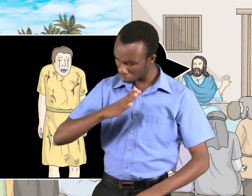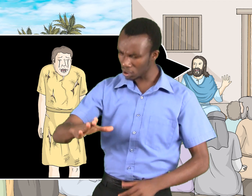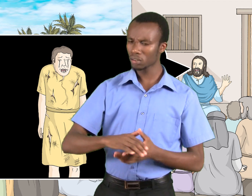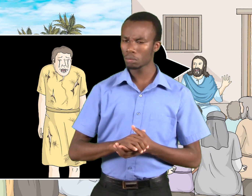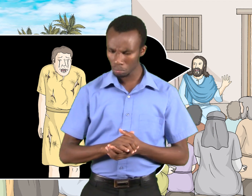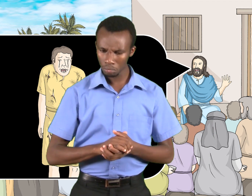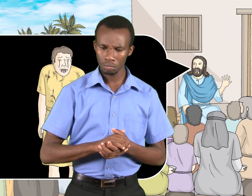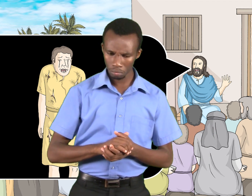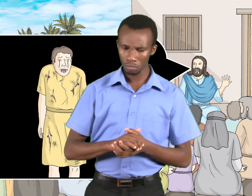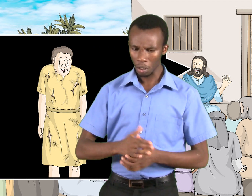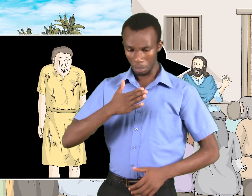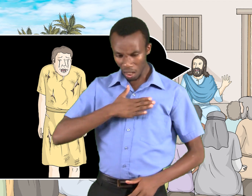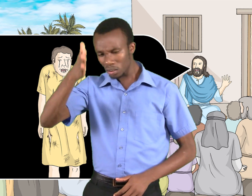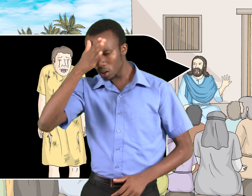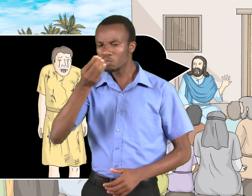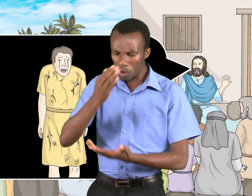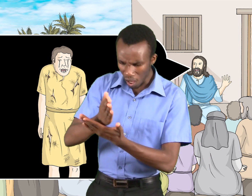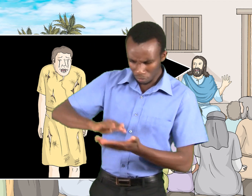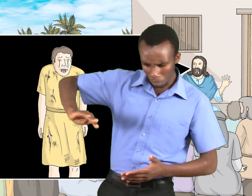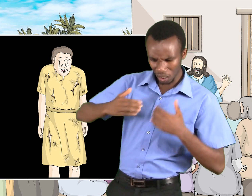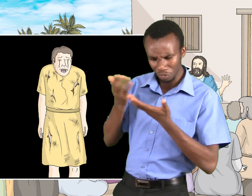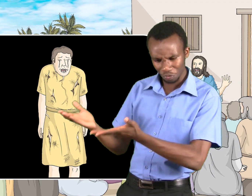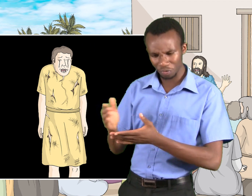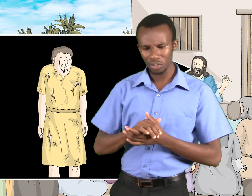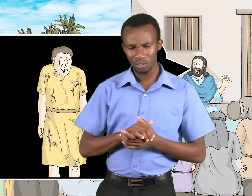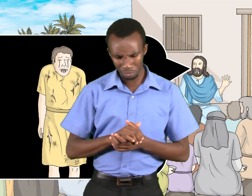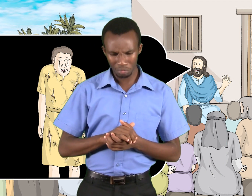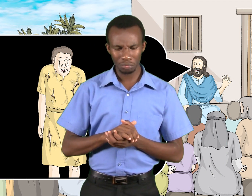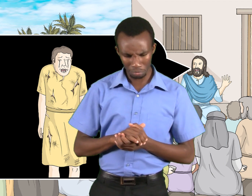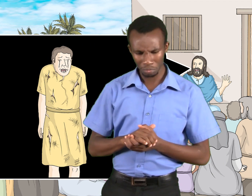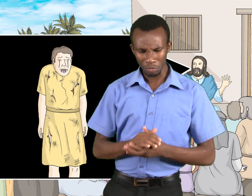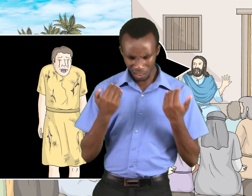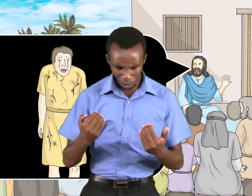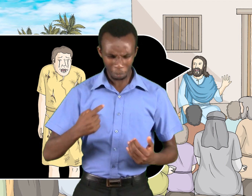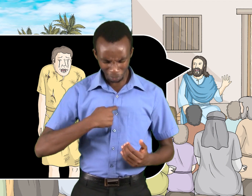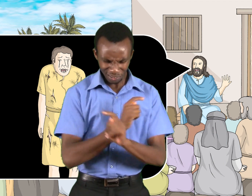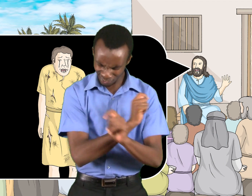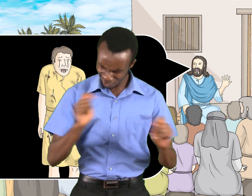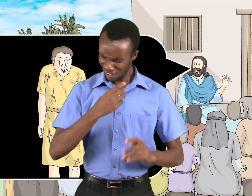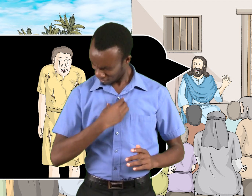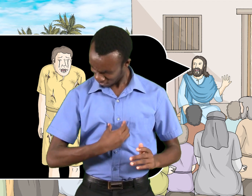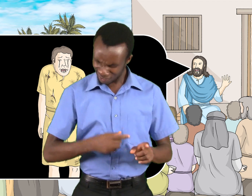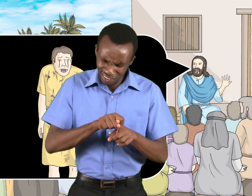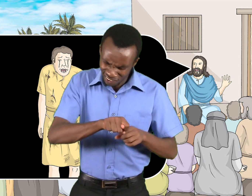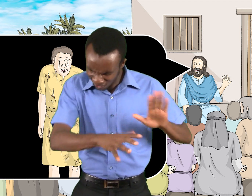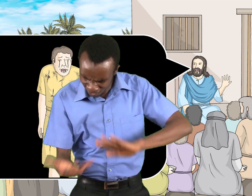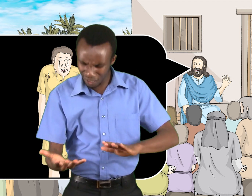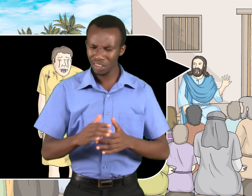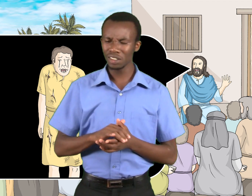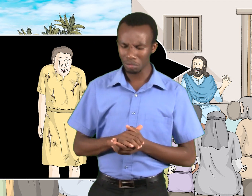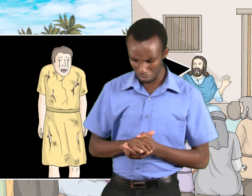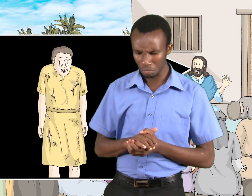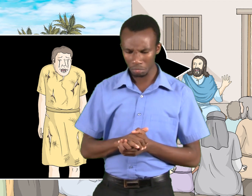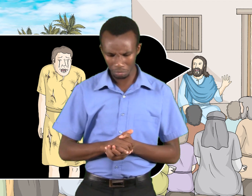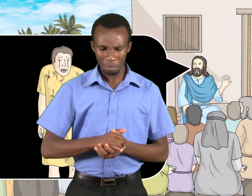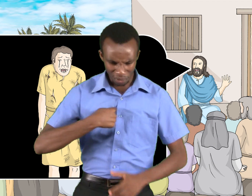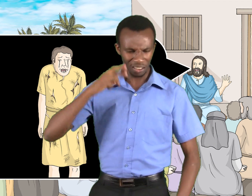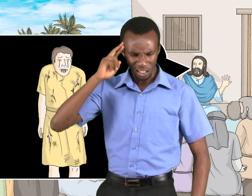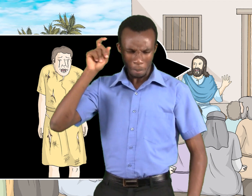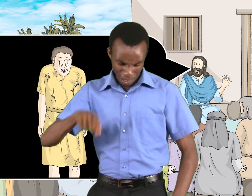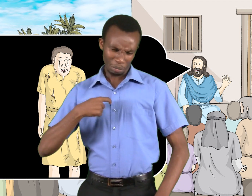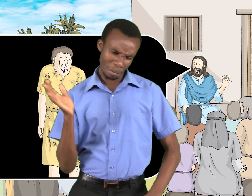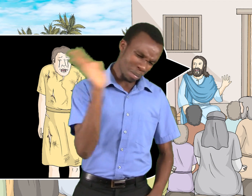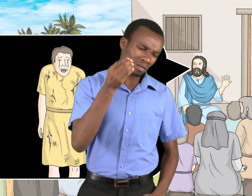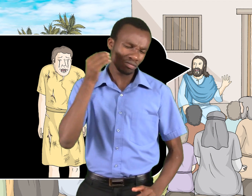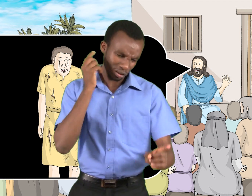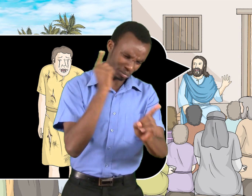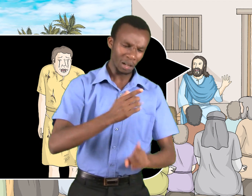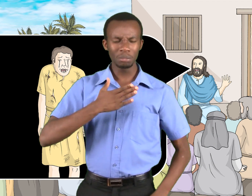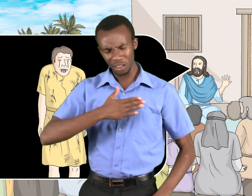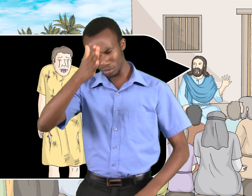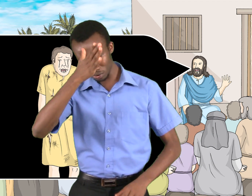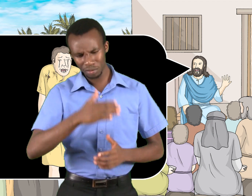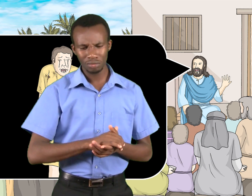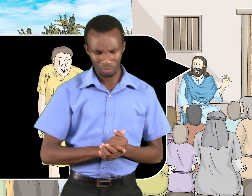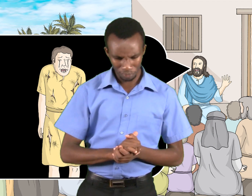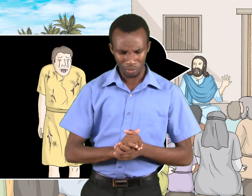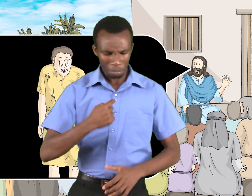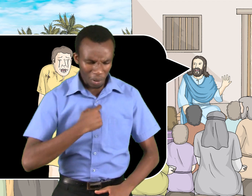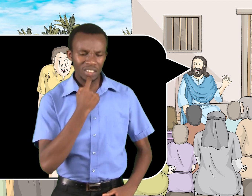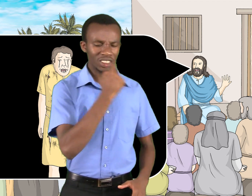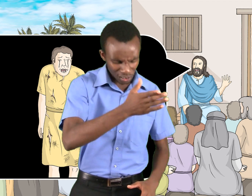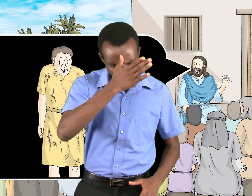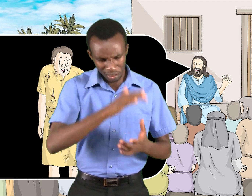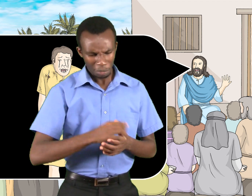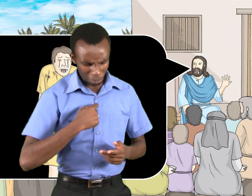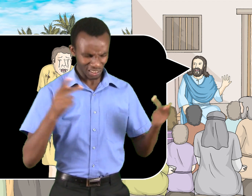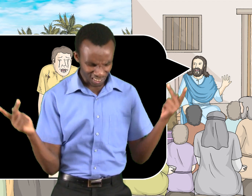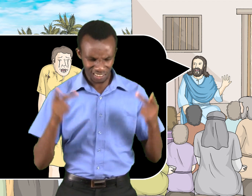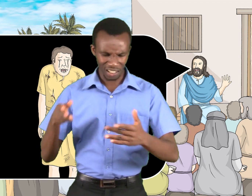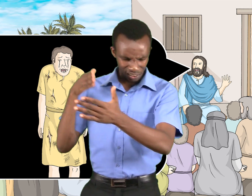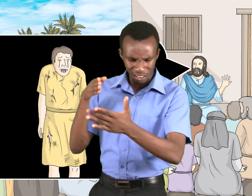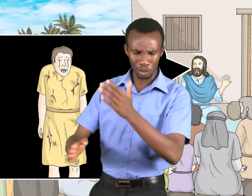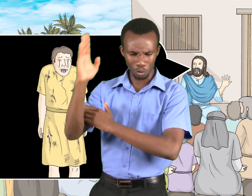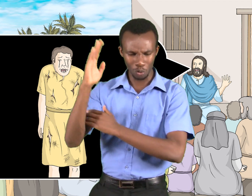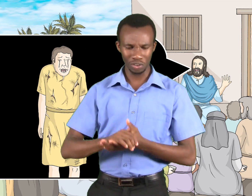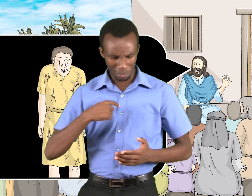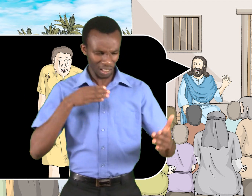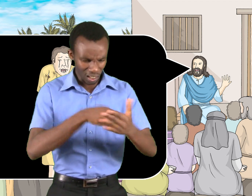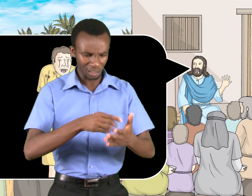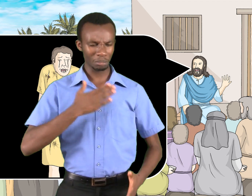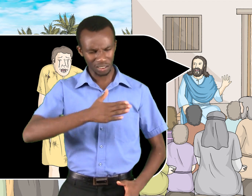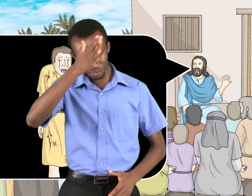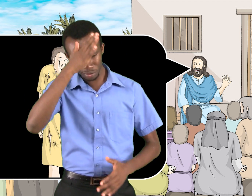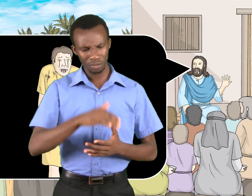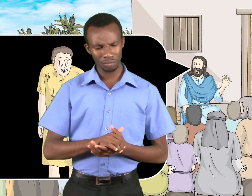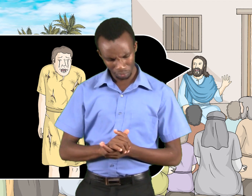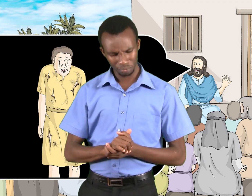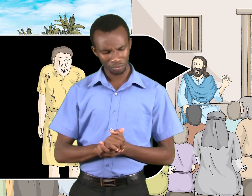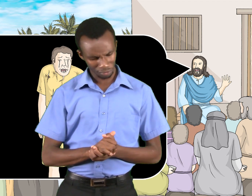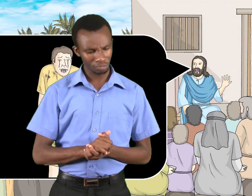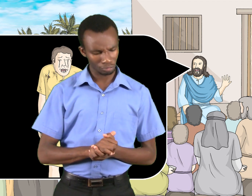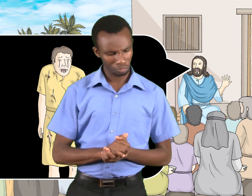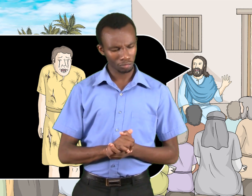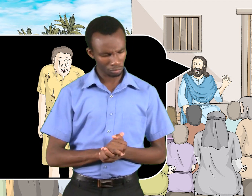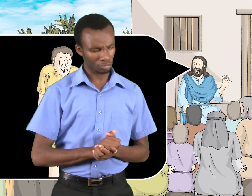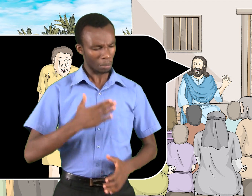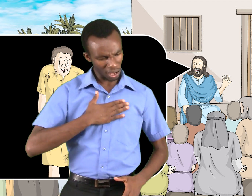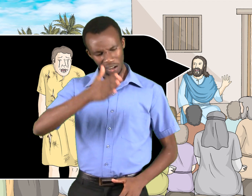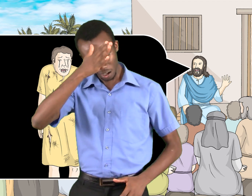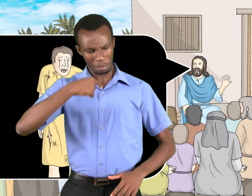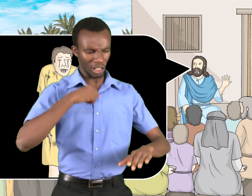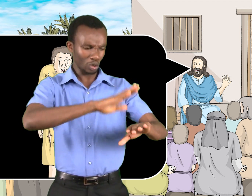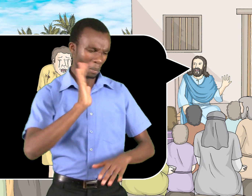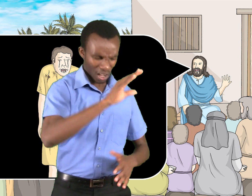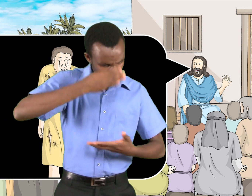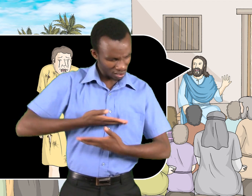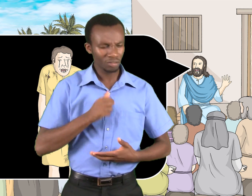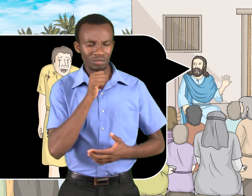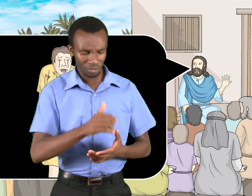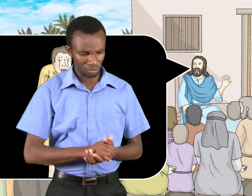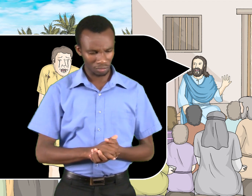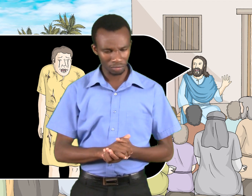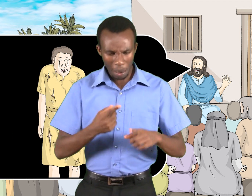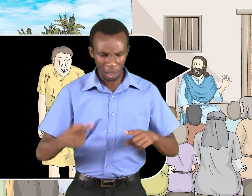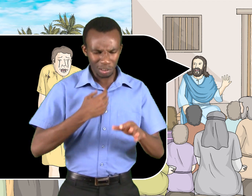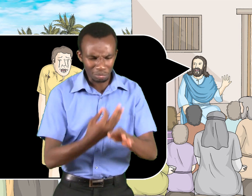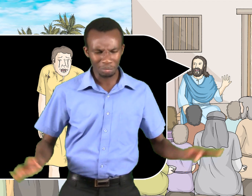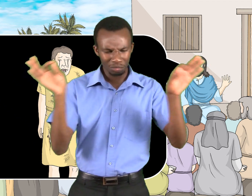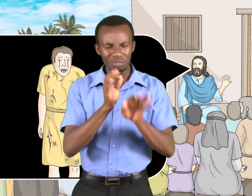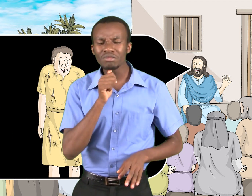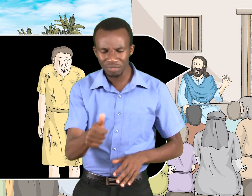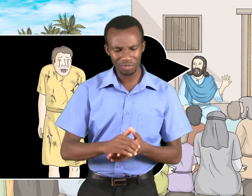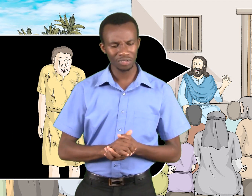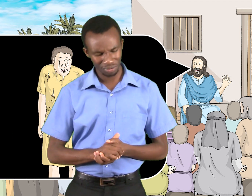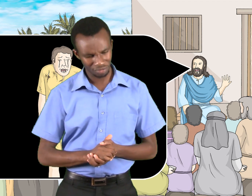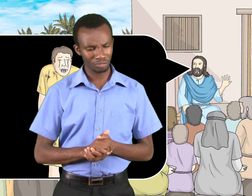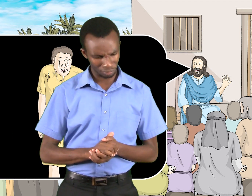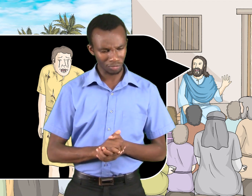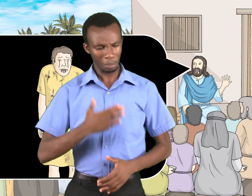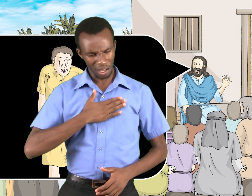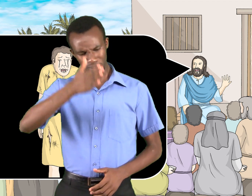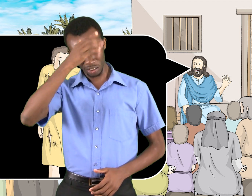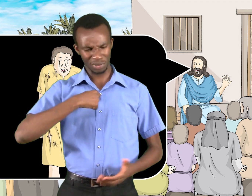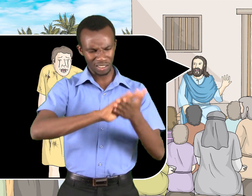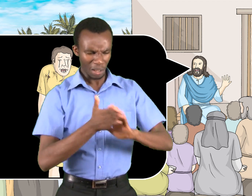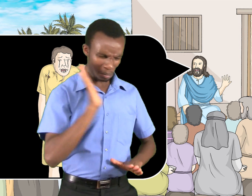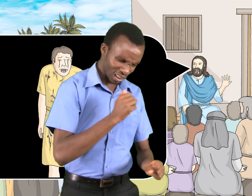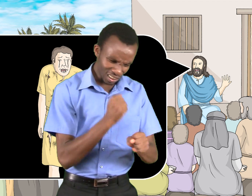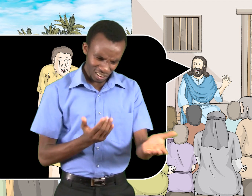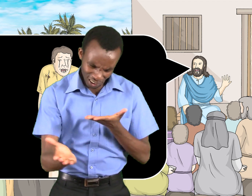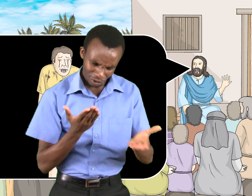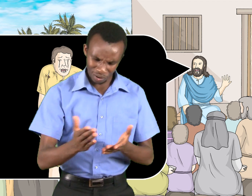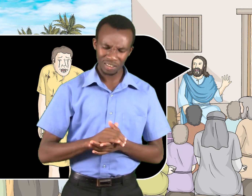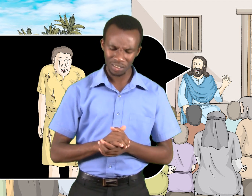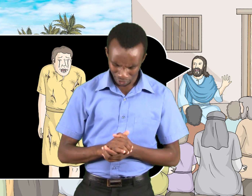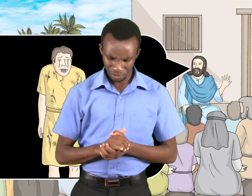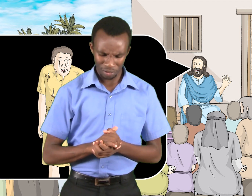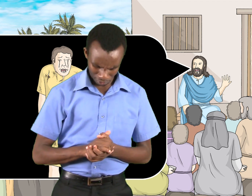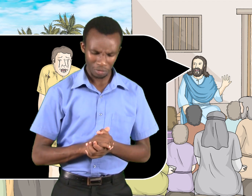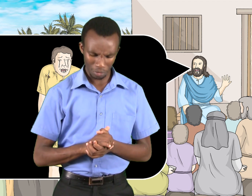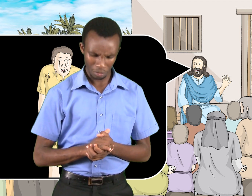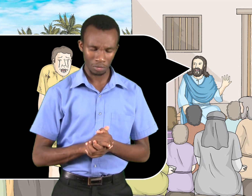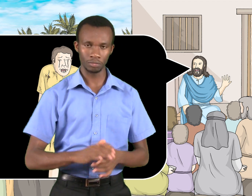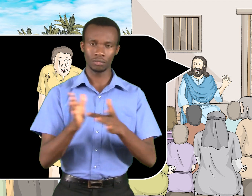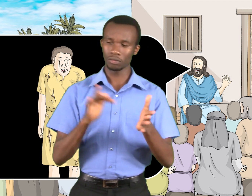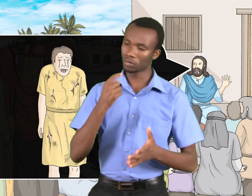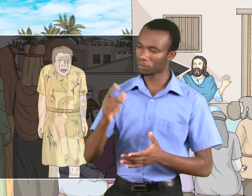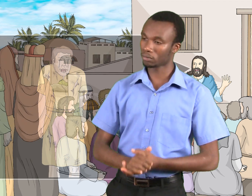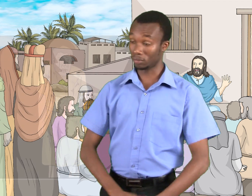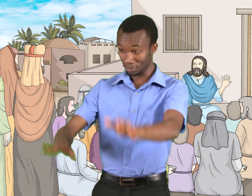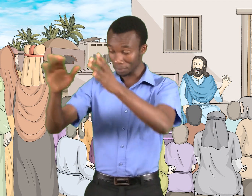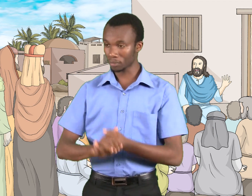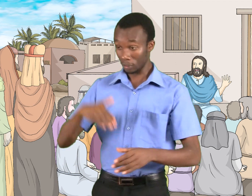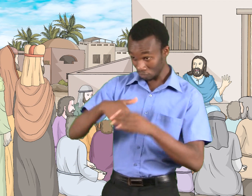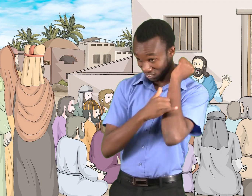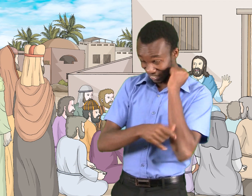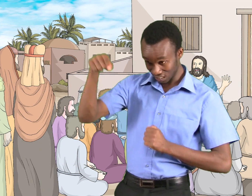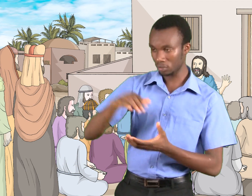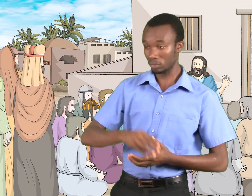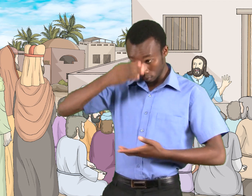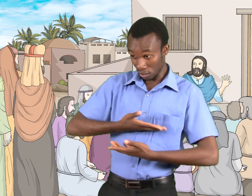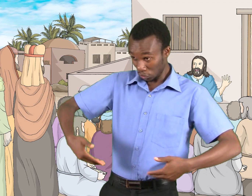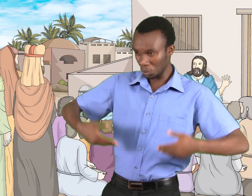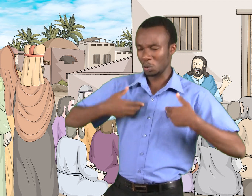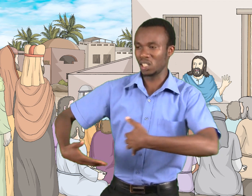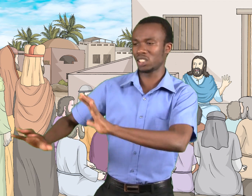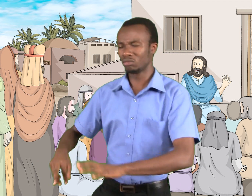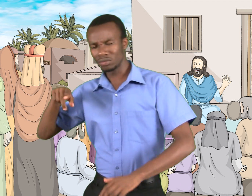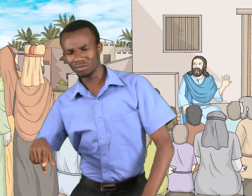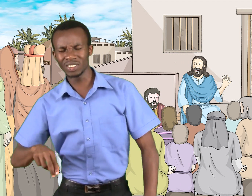I will get up and go back to my father and say to him, “Father, I have sinned against heaven and against you. I am no longer worthy to be called your son.